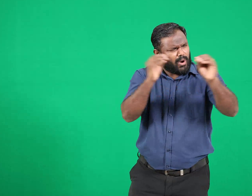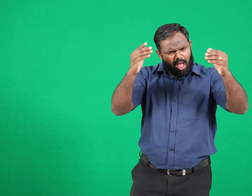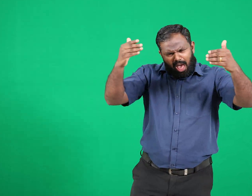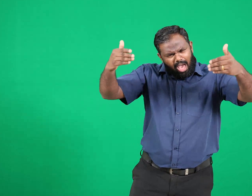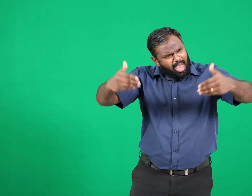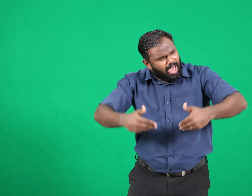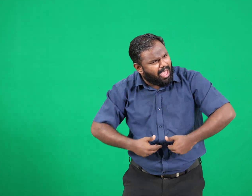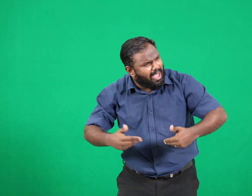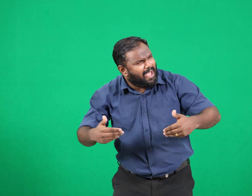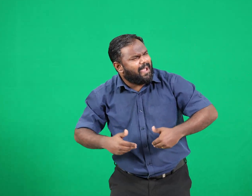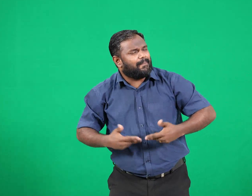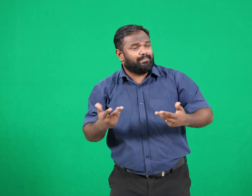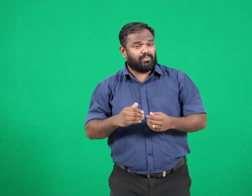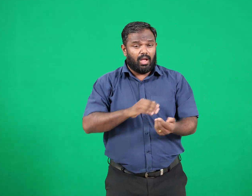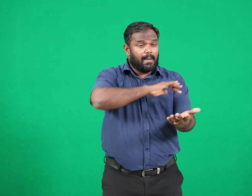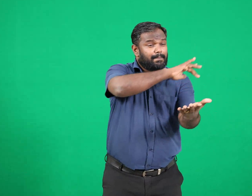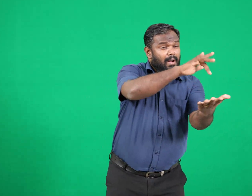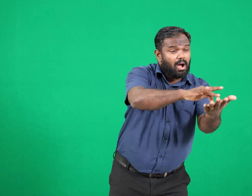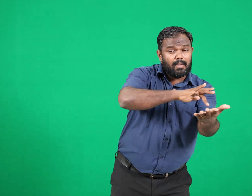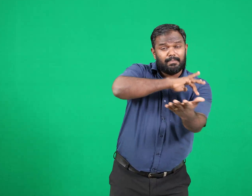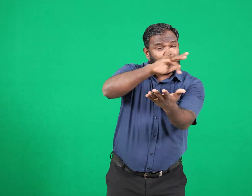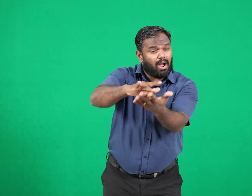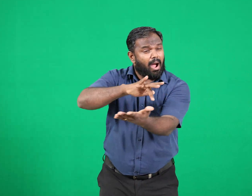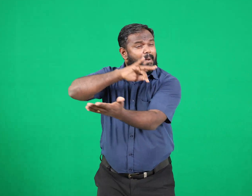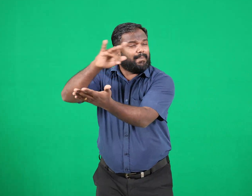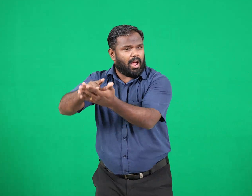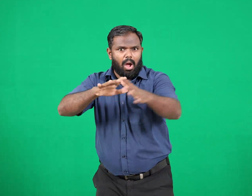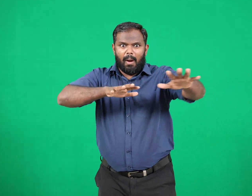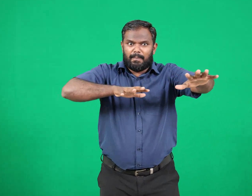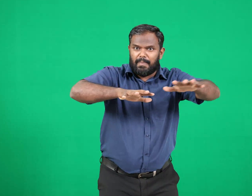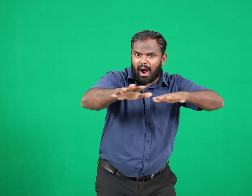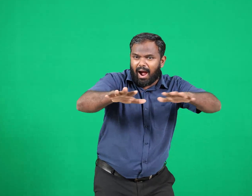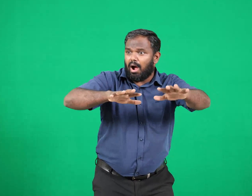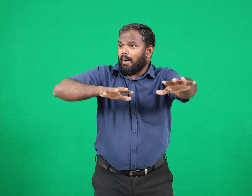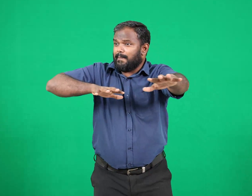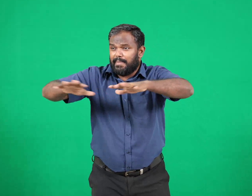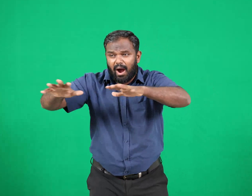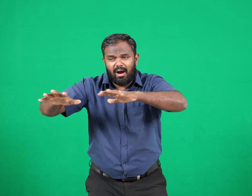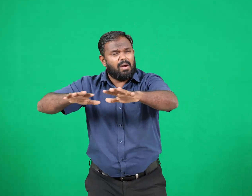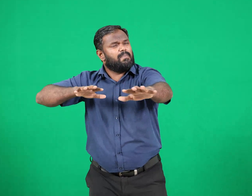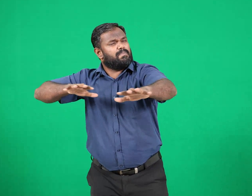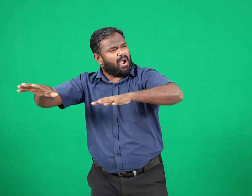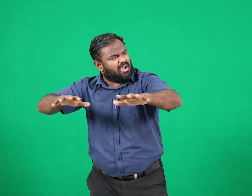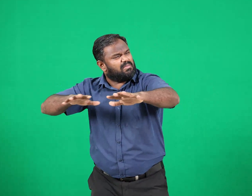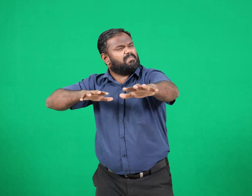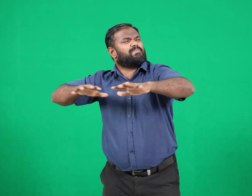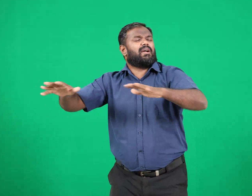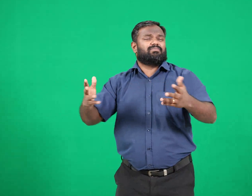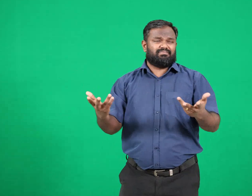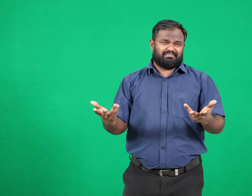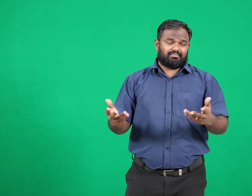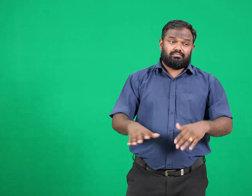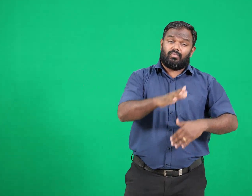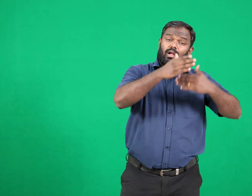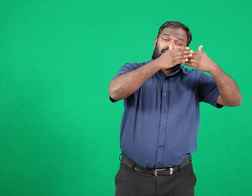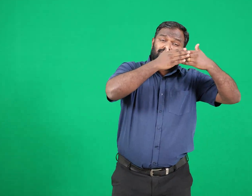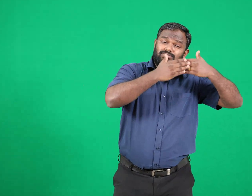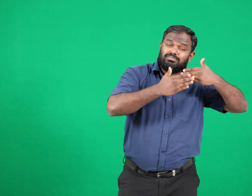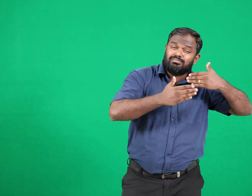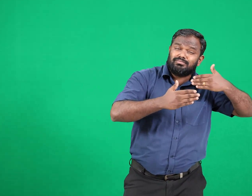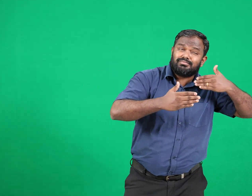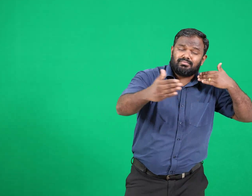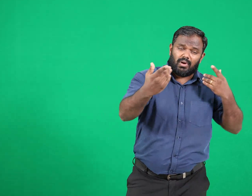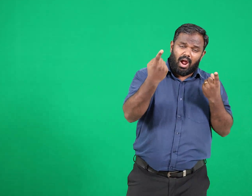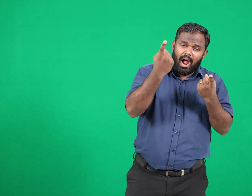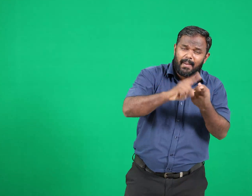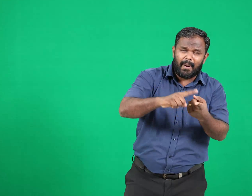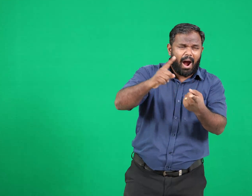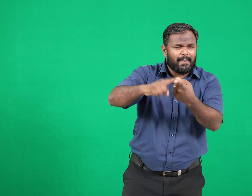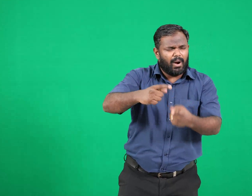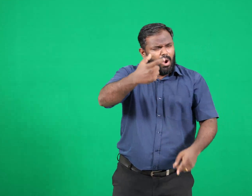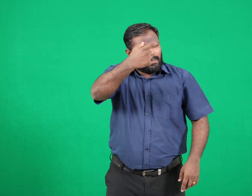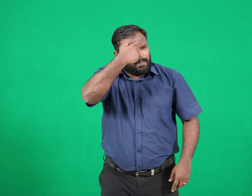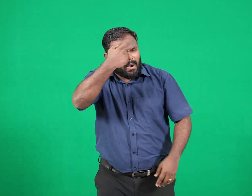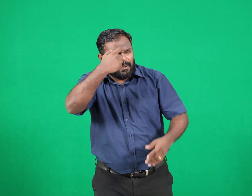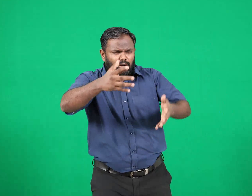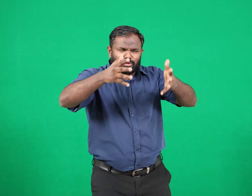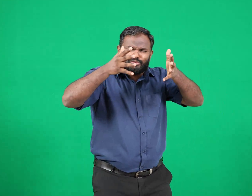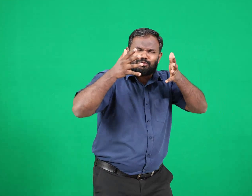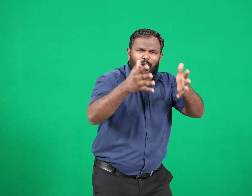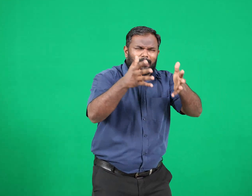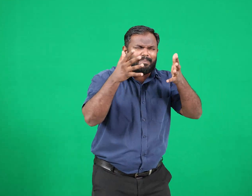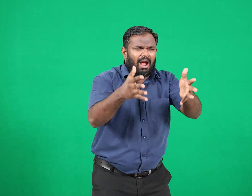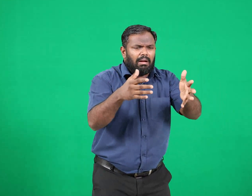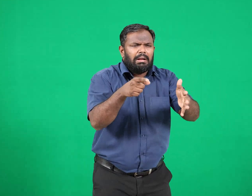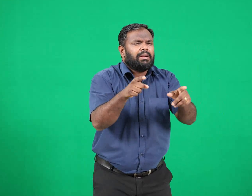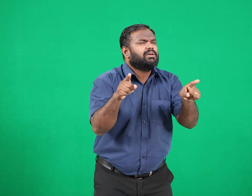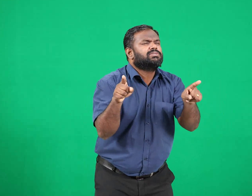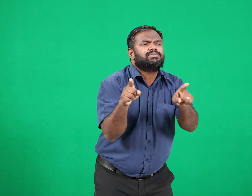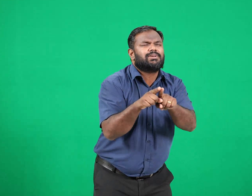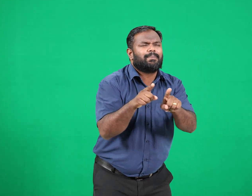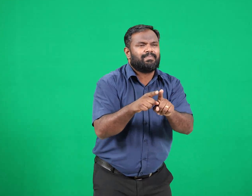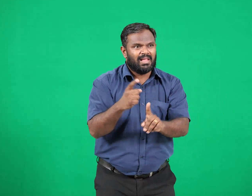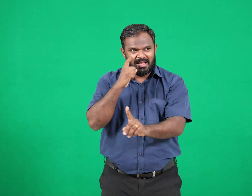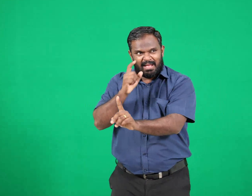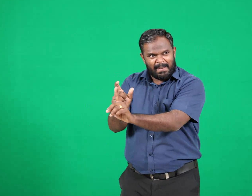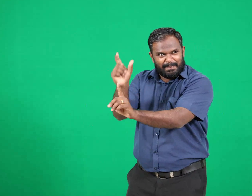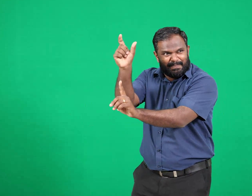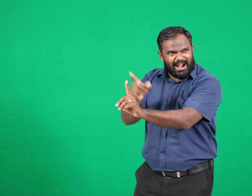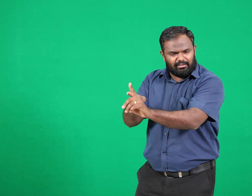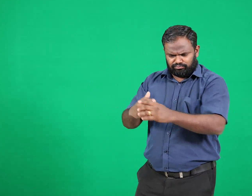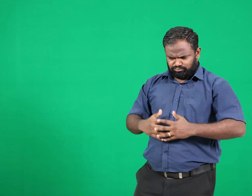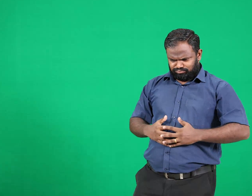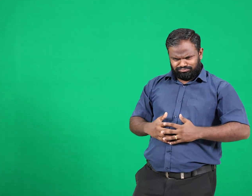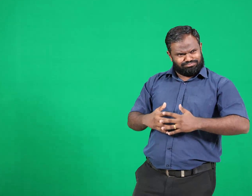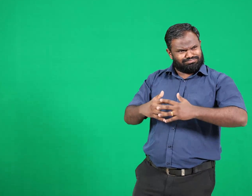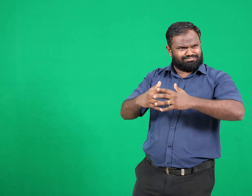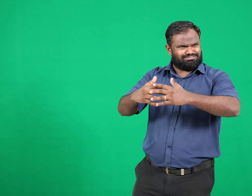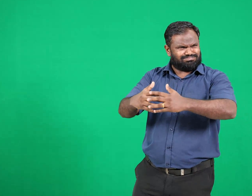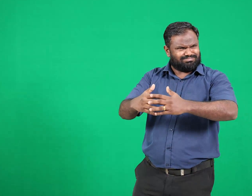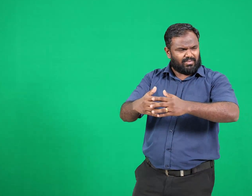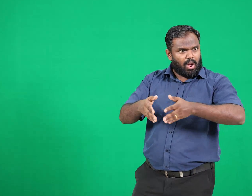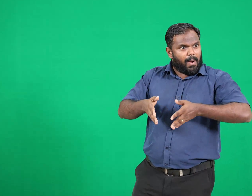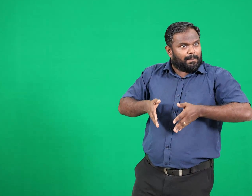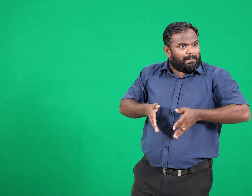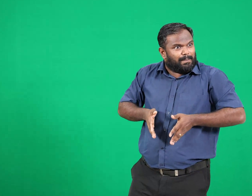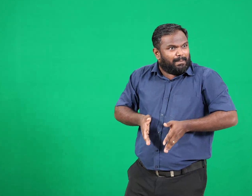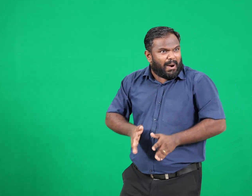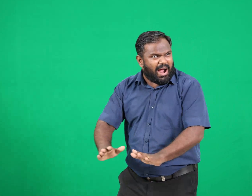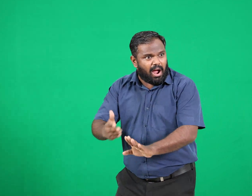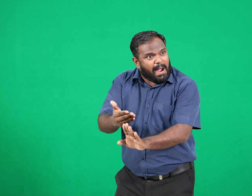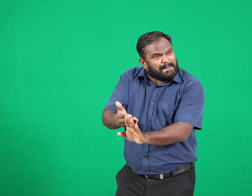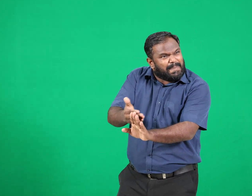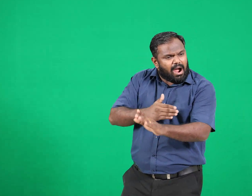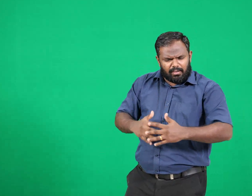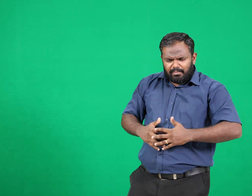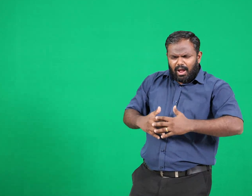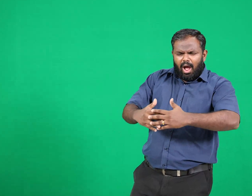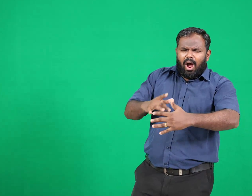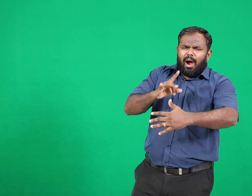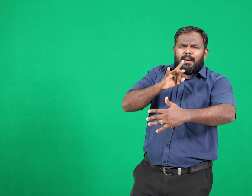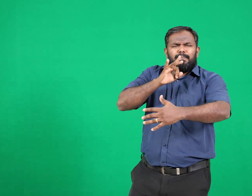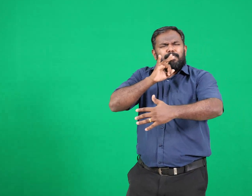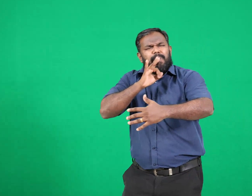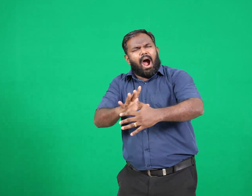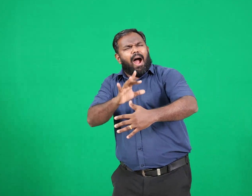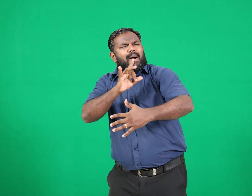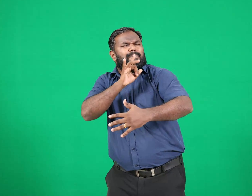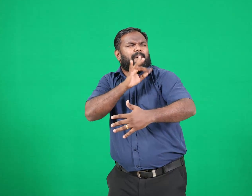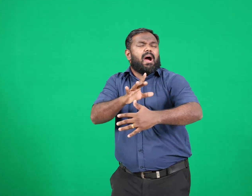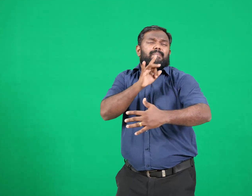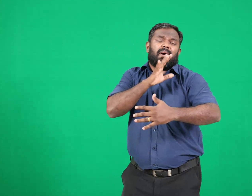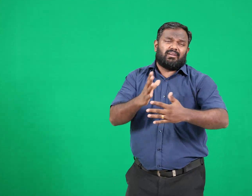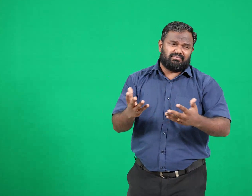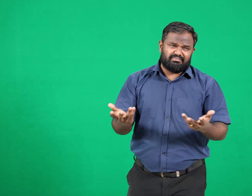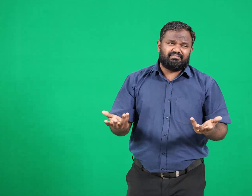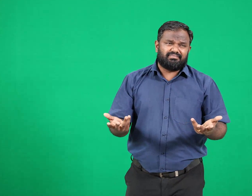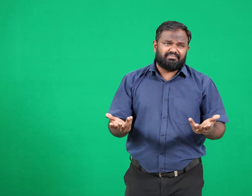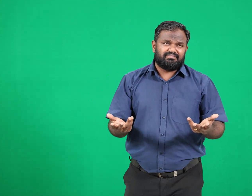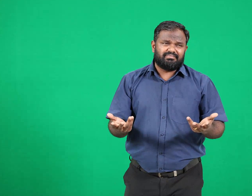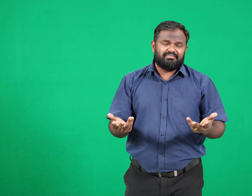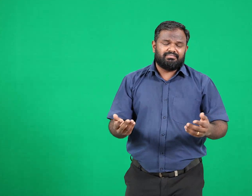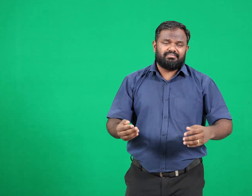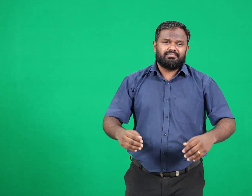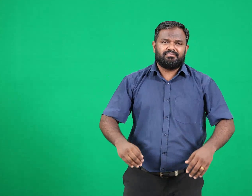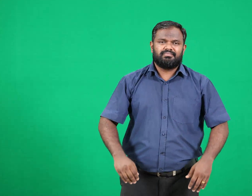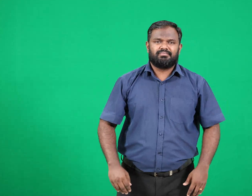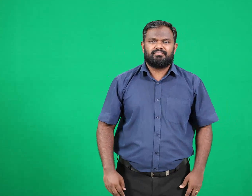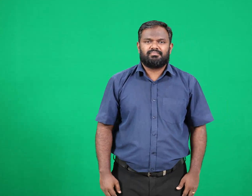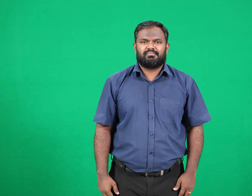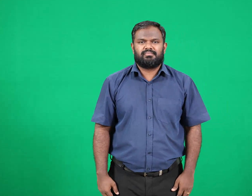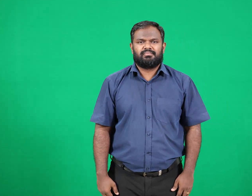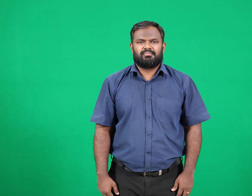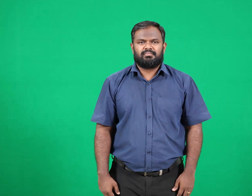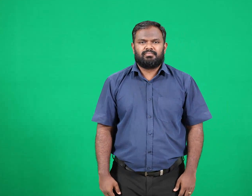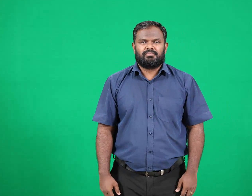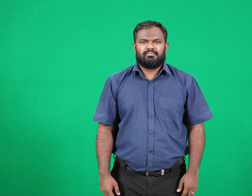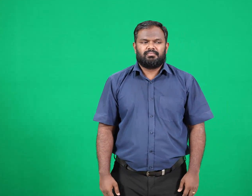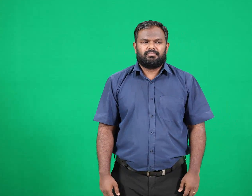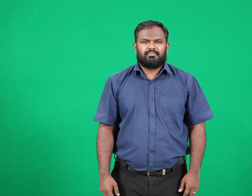There will be famines and earthquakes in various places. All these are the beginning of birth pains.